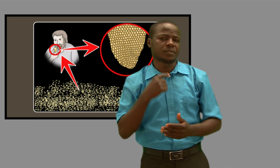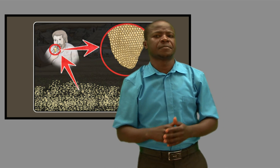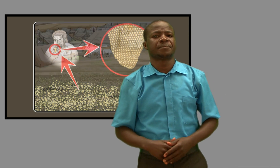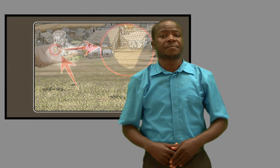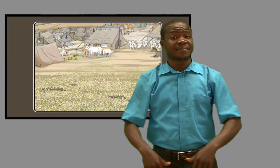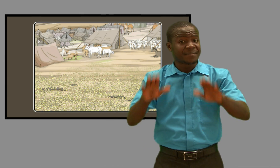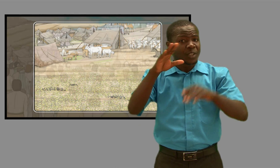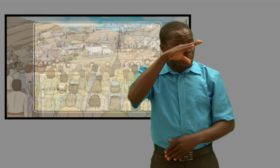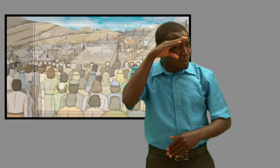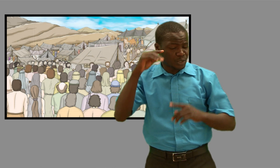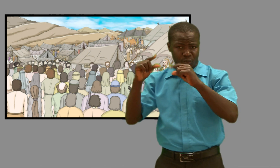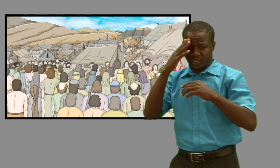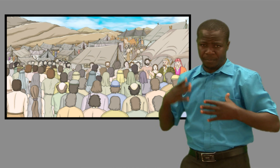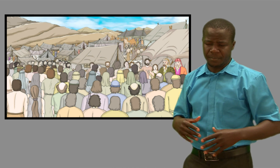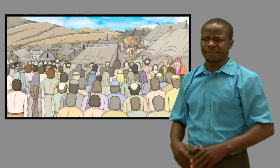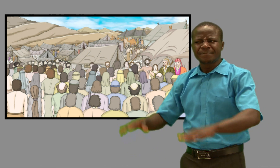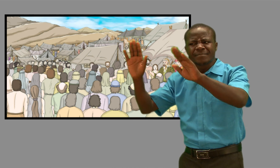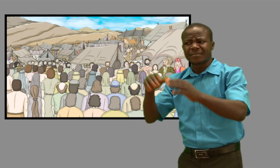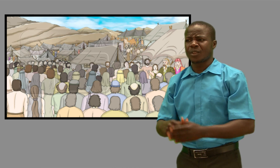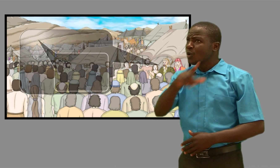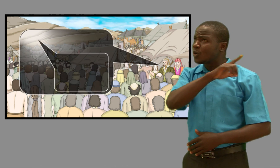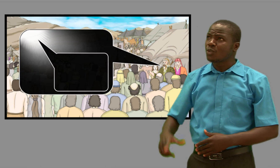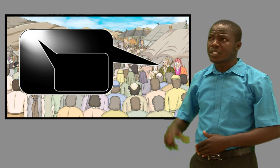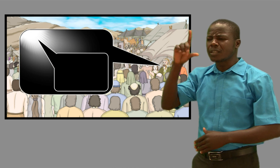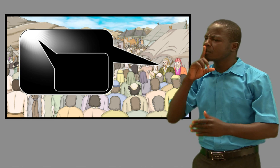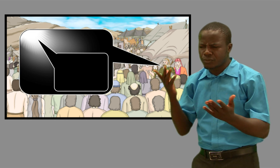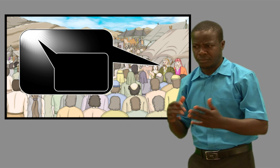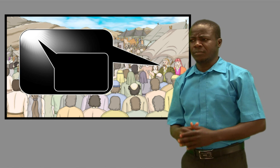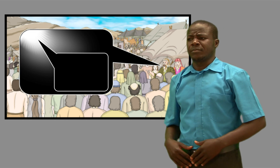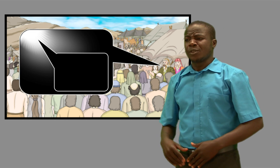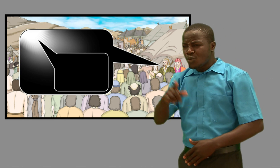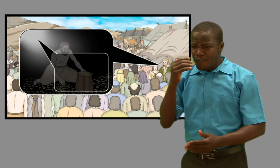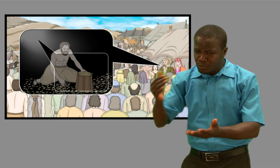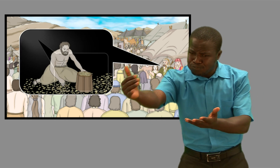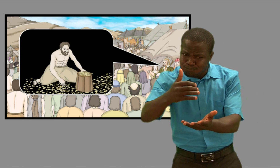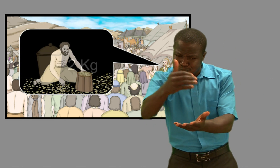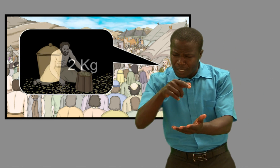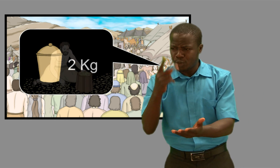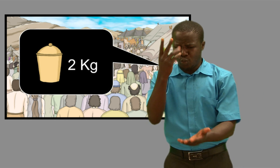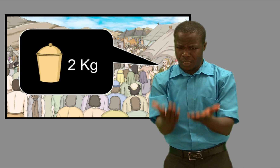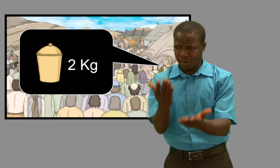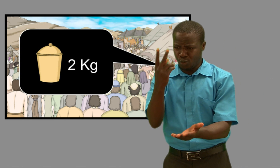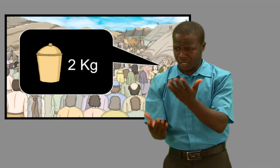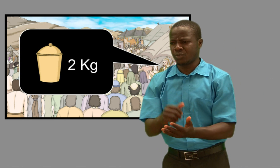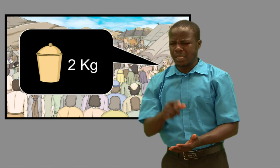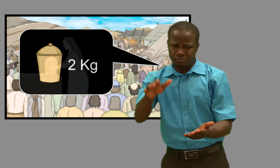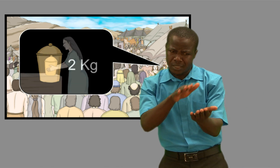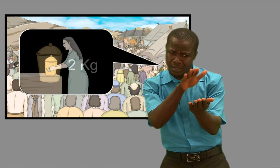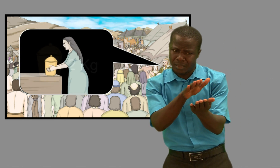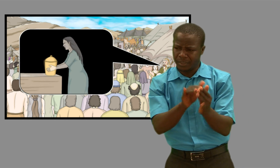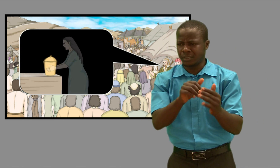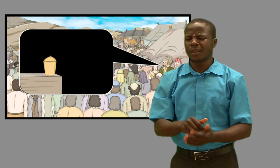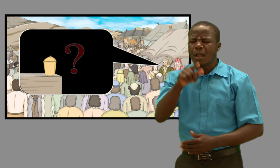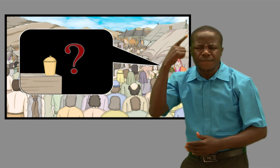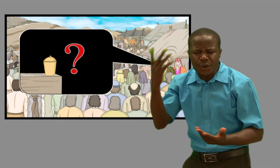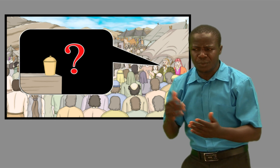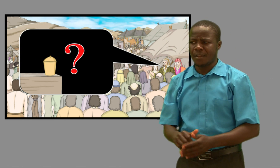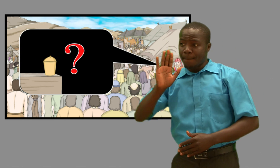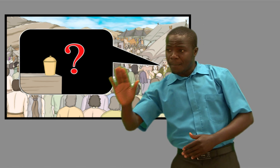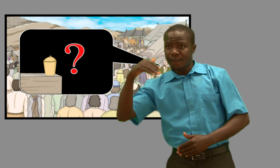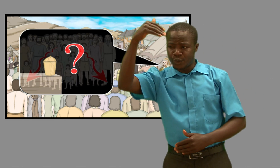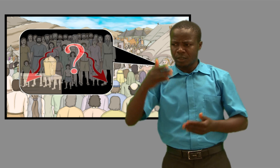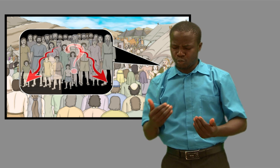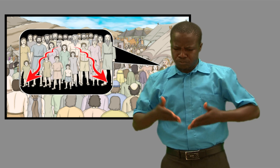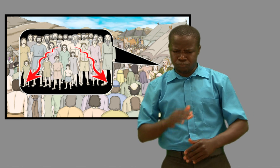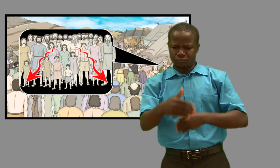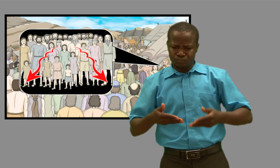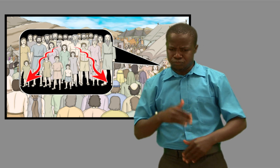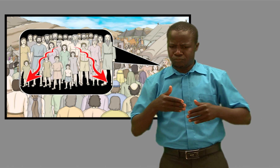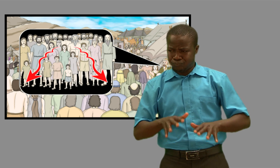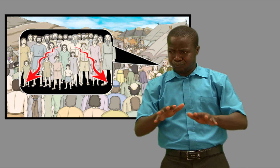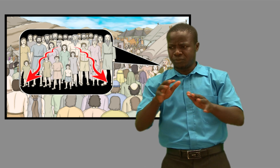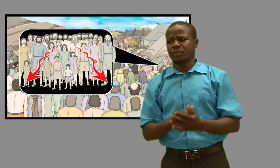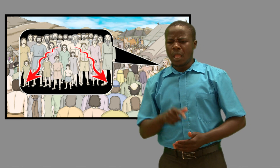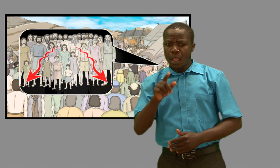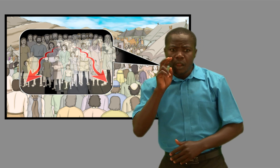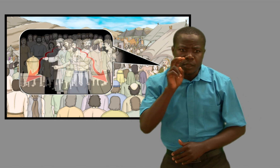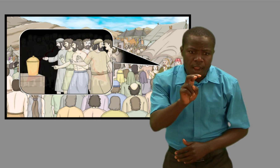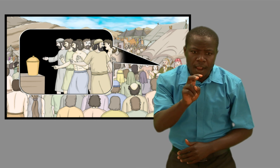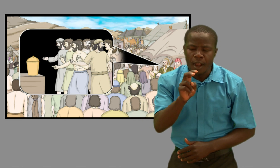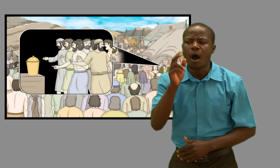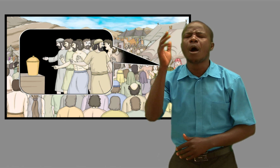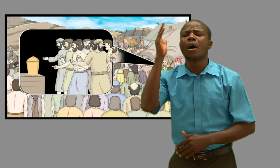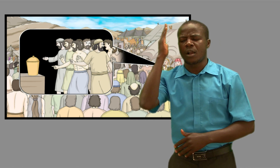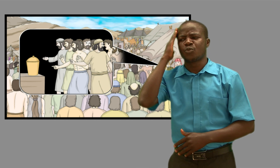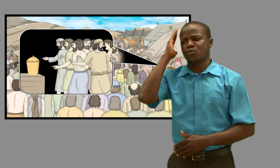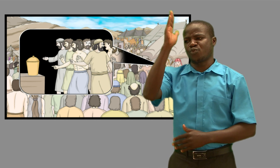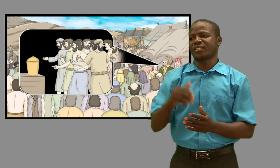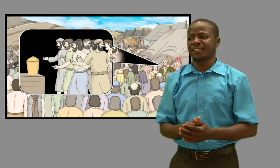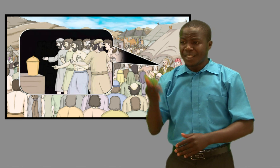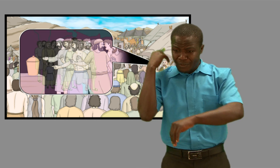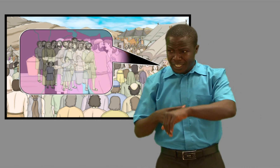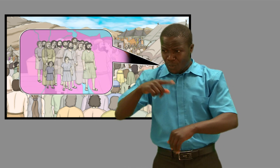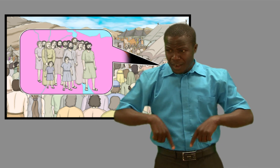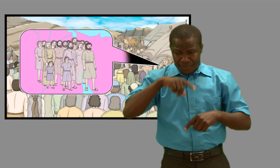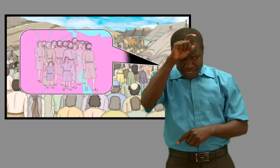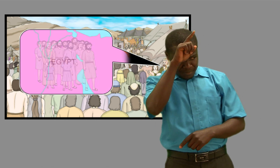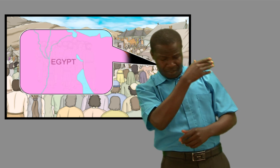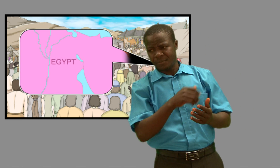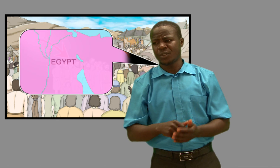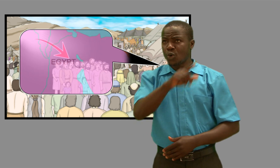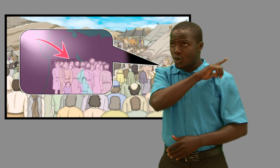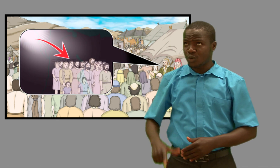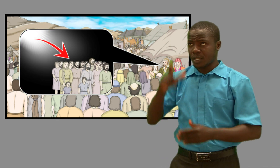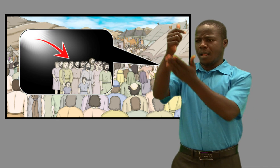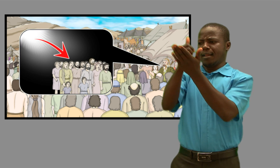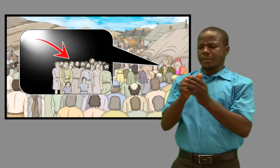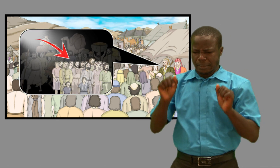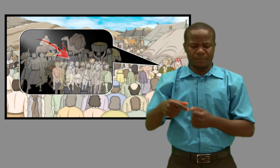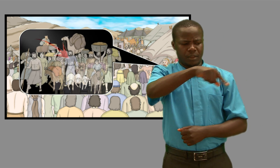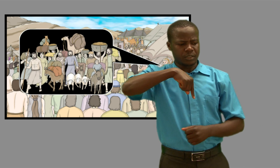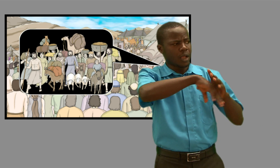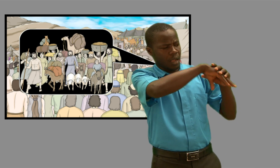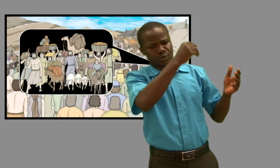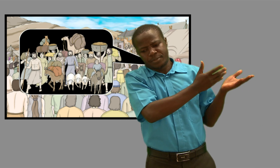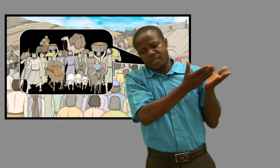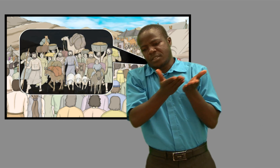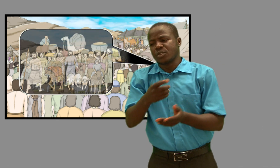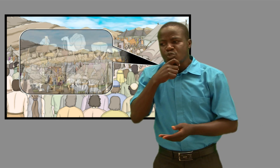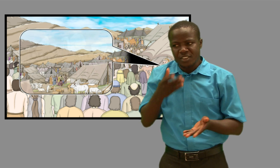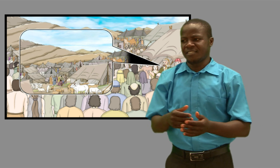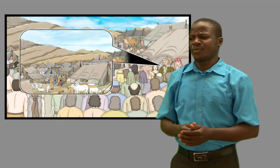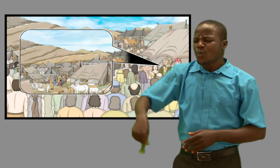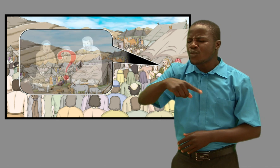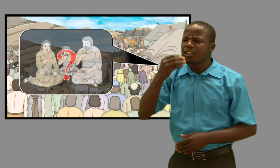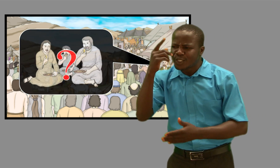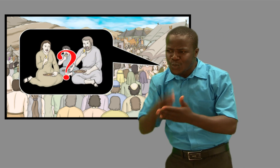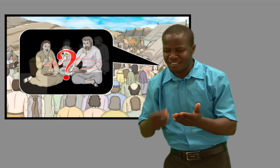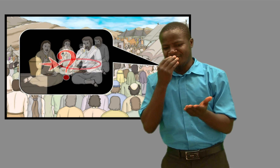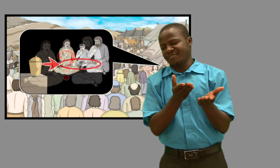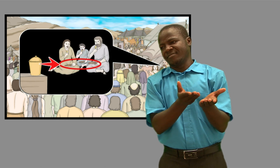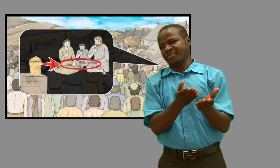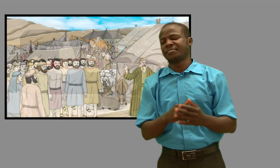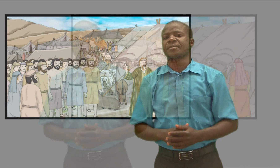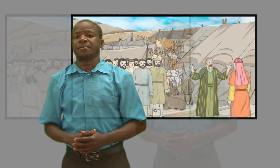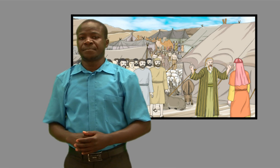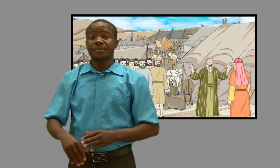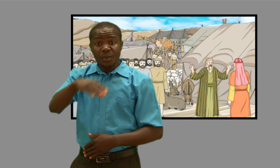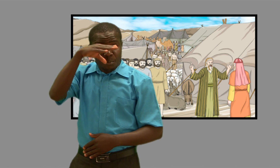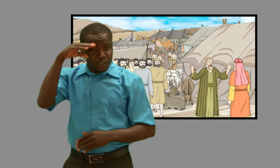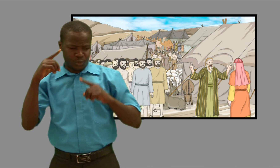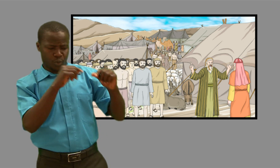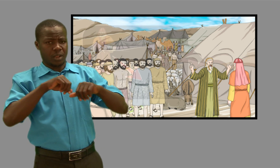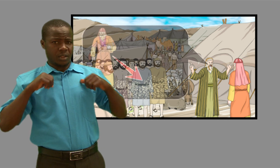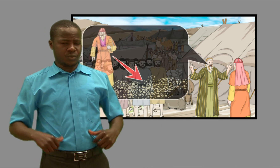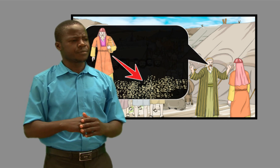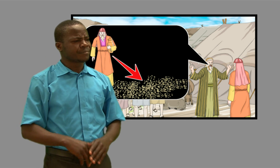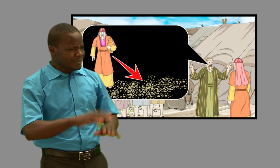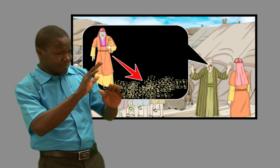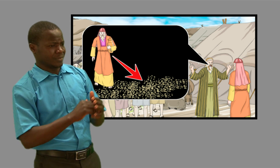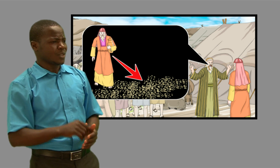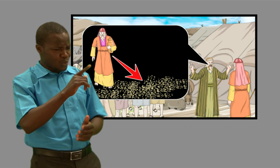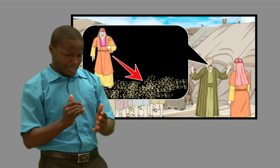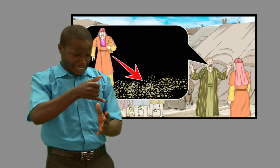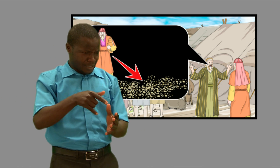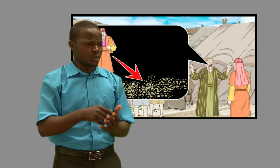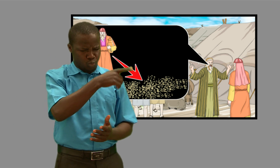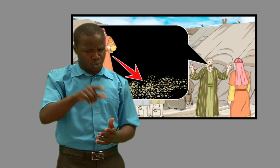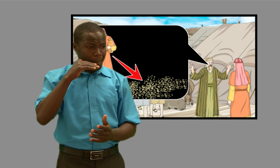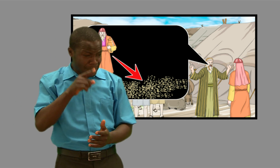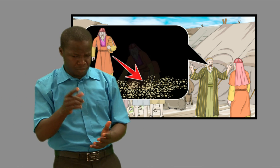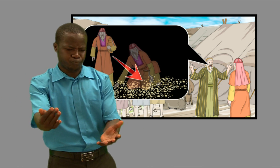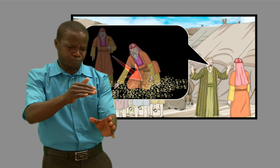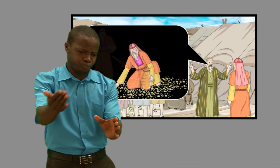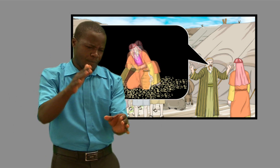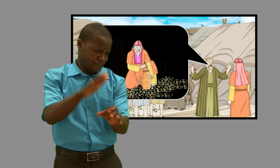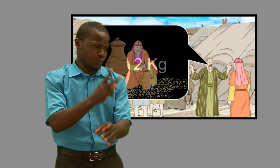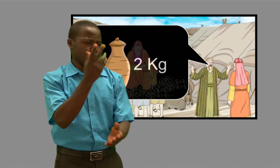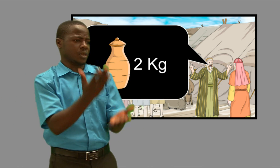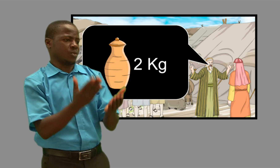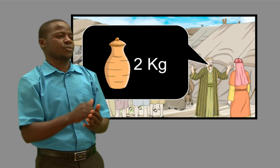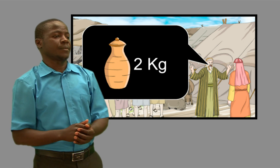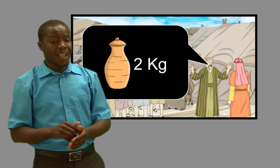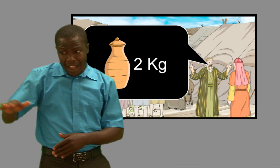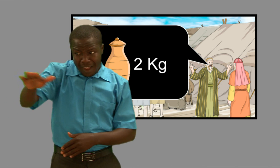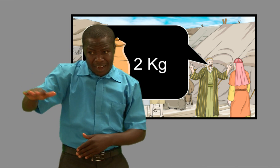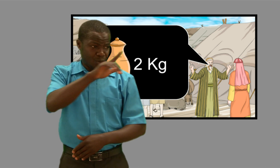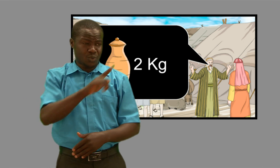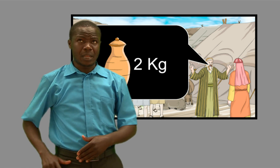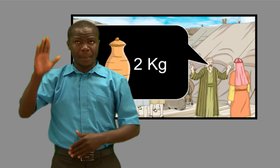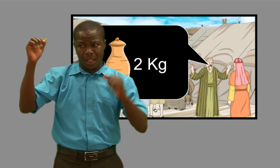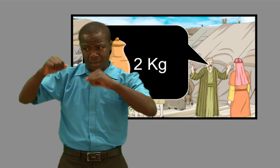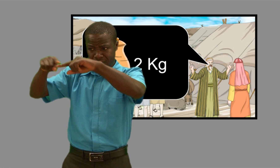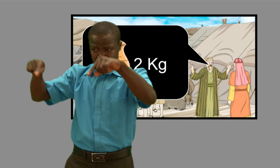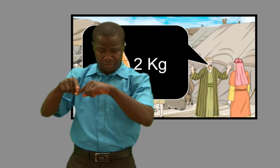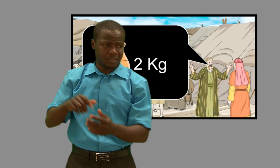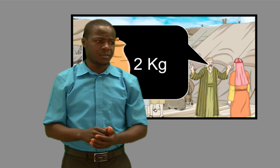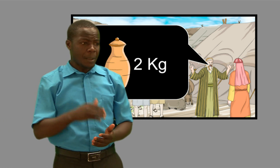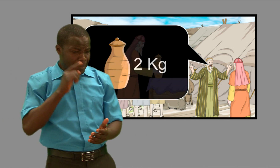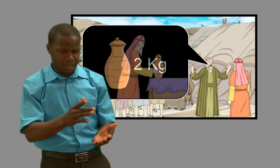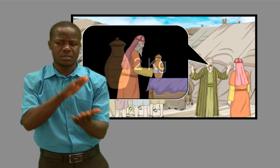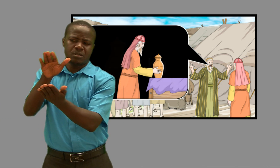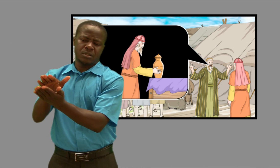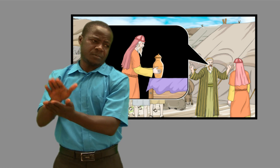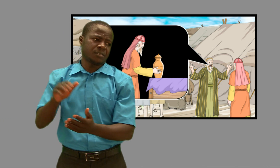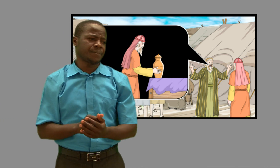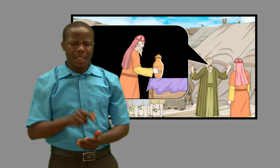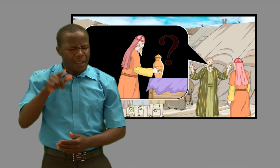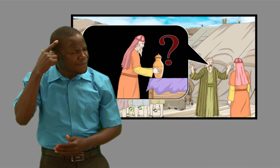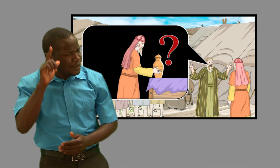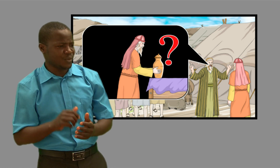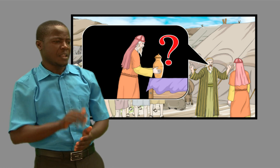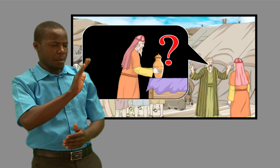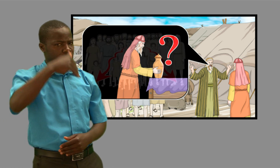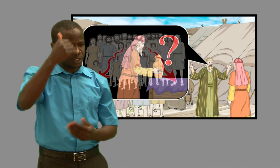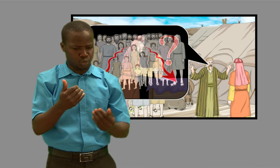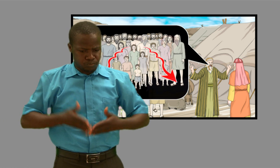Moses said, “This is what the LORD has commanded: ‘Keep an omer of manna for the generations to come, so that they may see the bread I fed you in the wilderness when I brought you out of the land of Egypt.’” So Moses told Aaron, “Take a jar and fill it with an omer of manna.